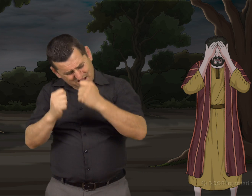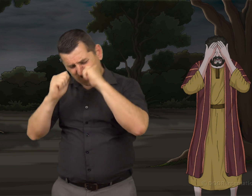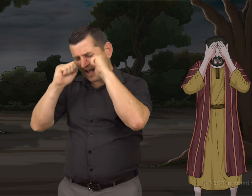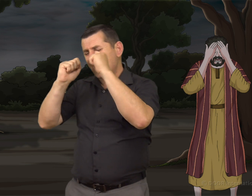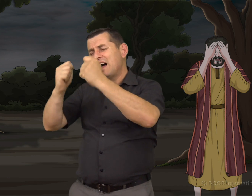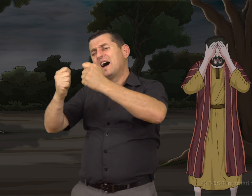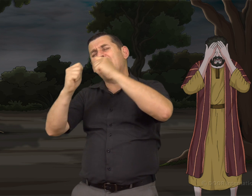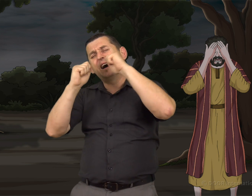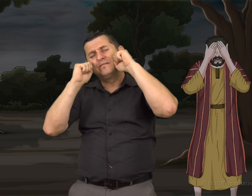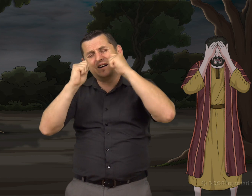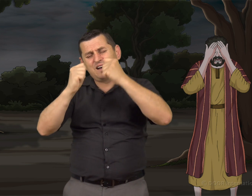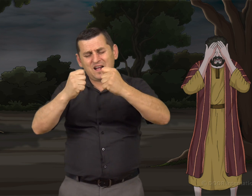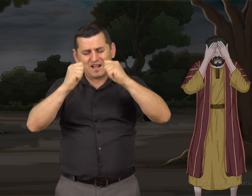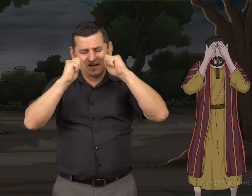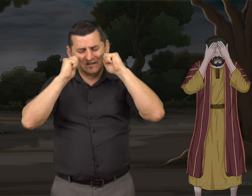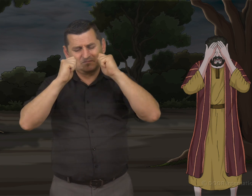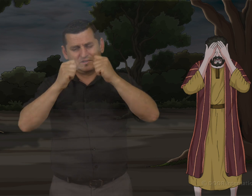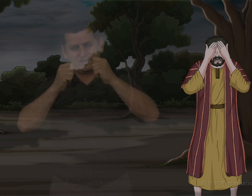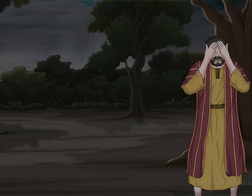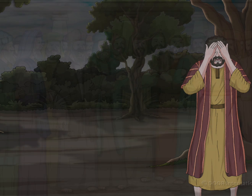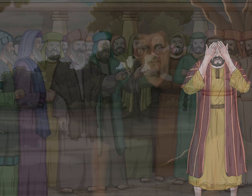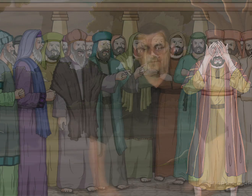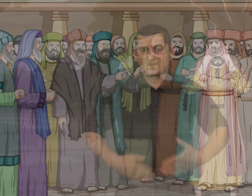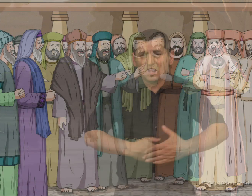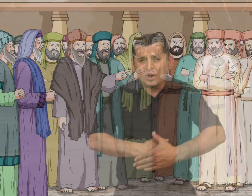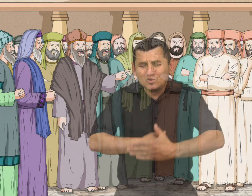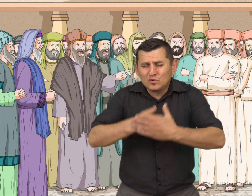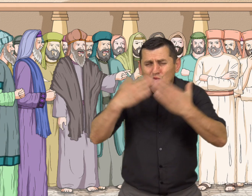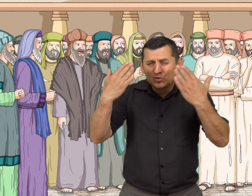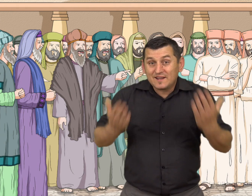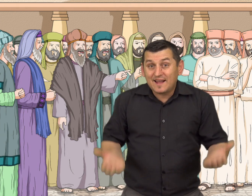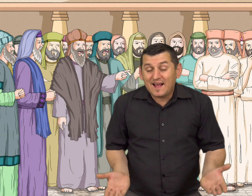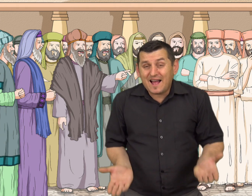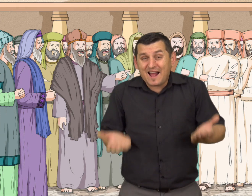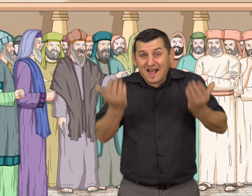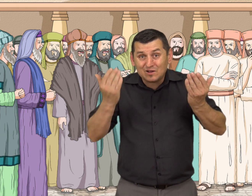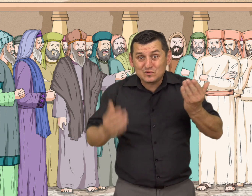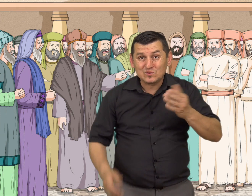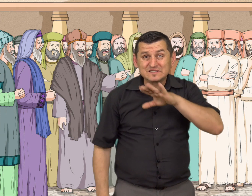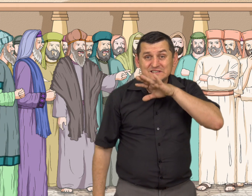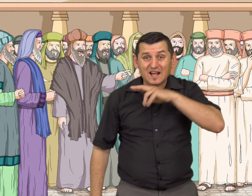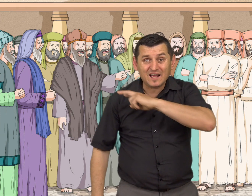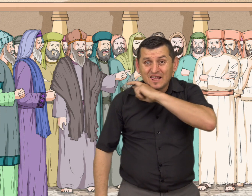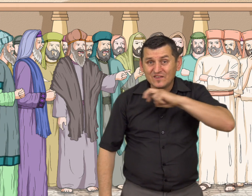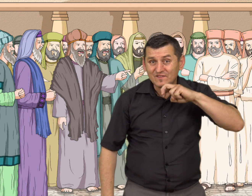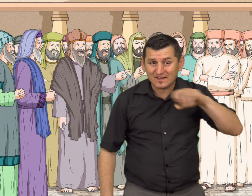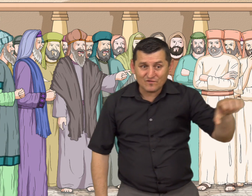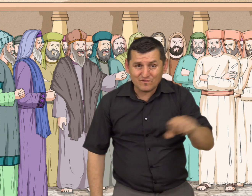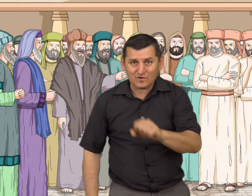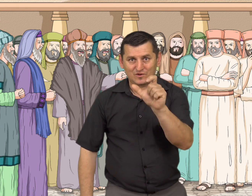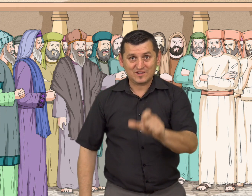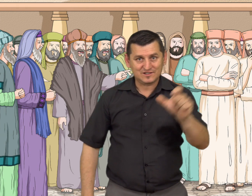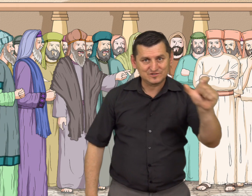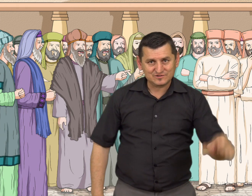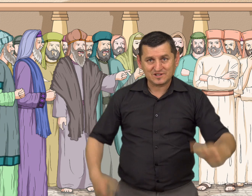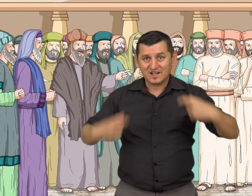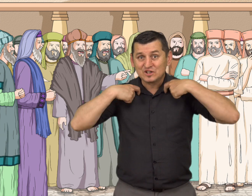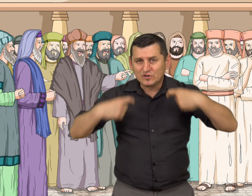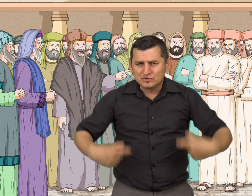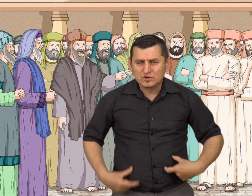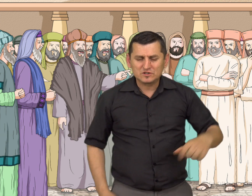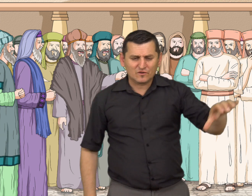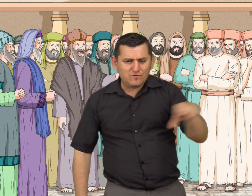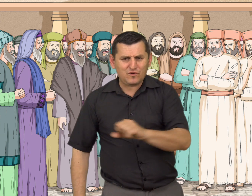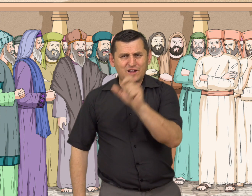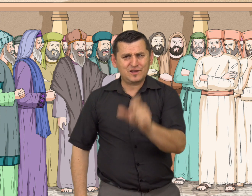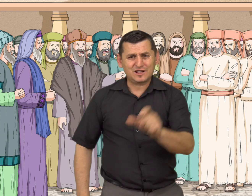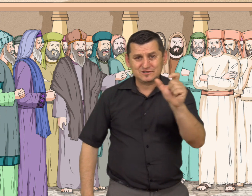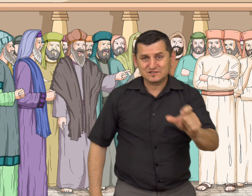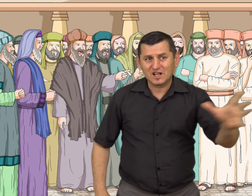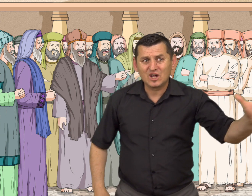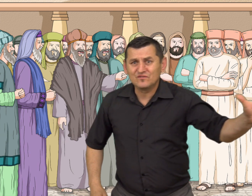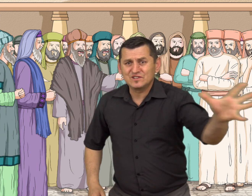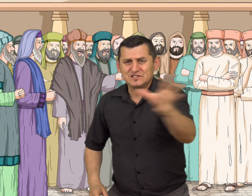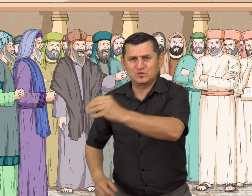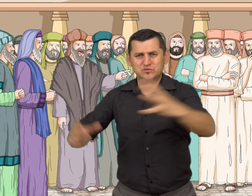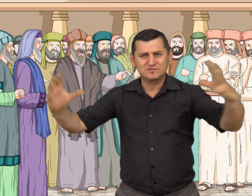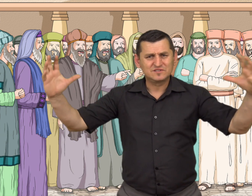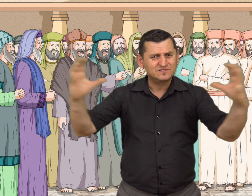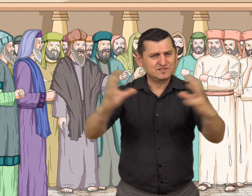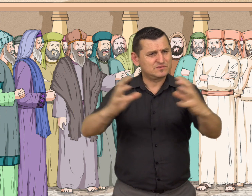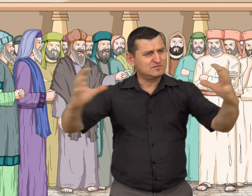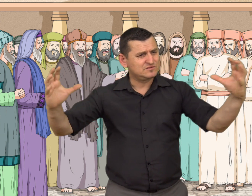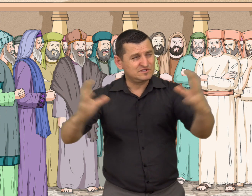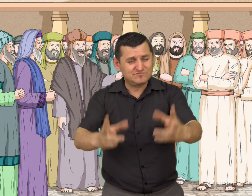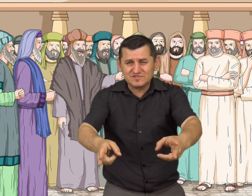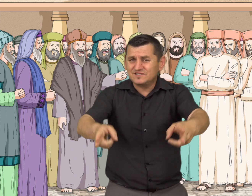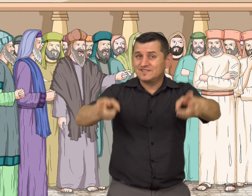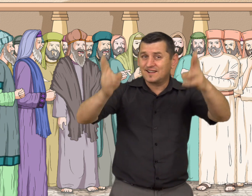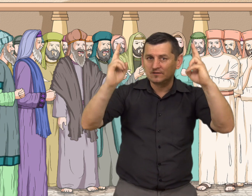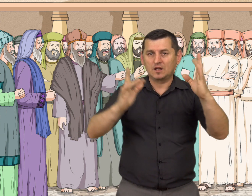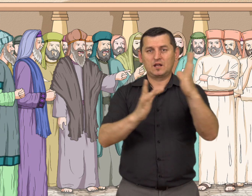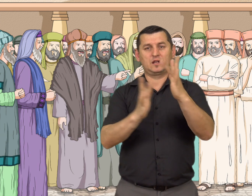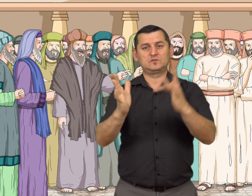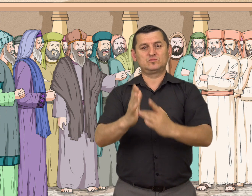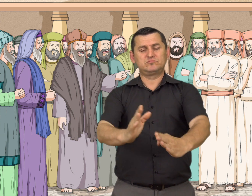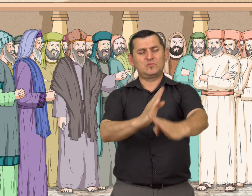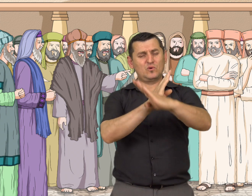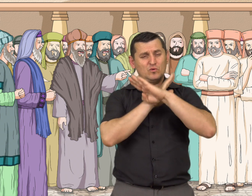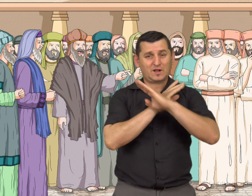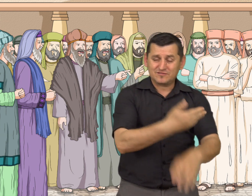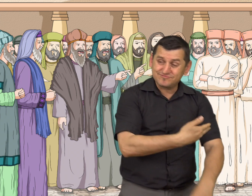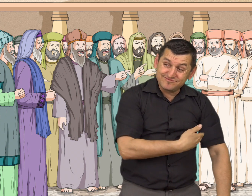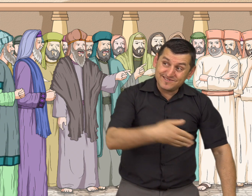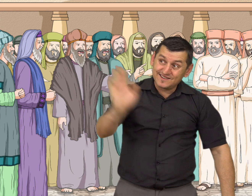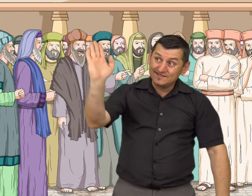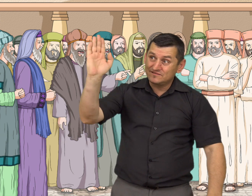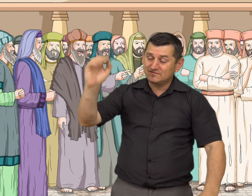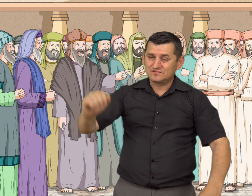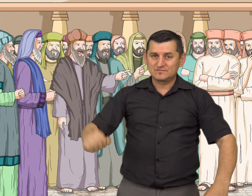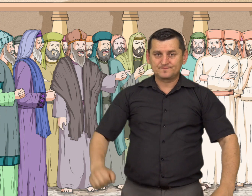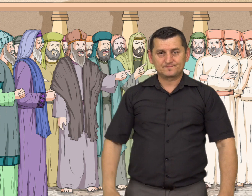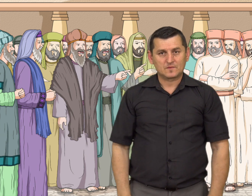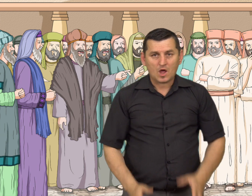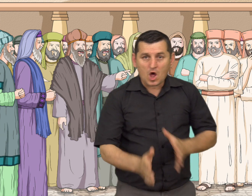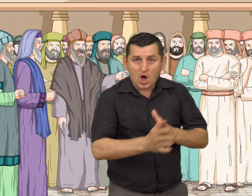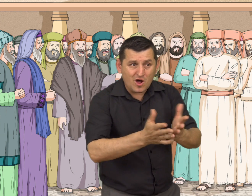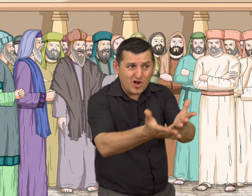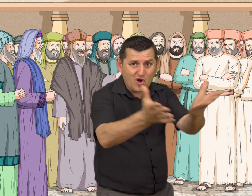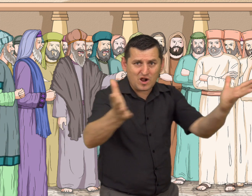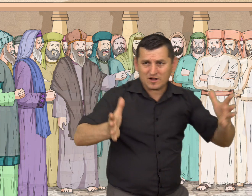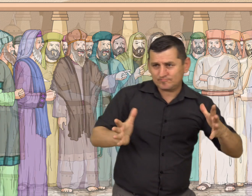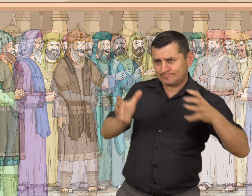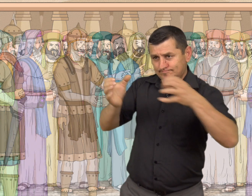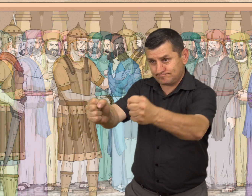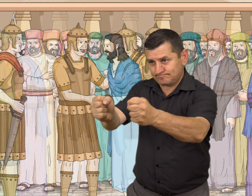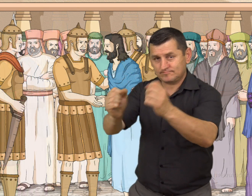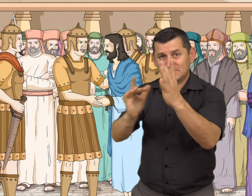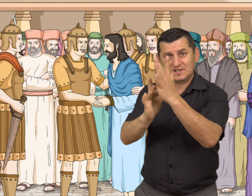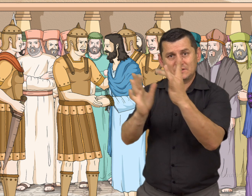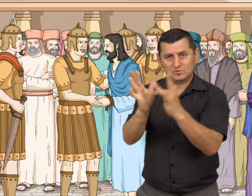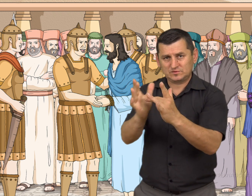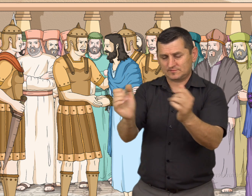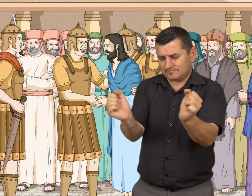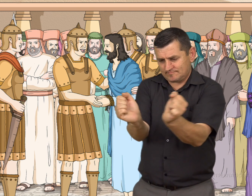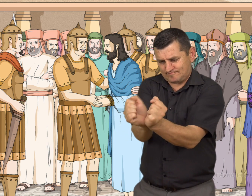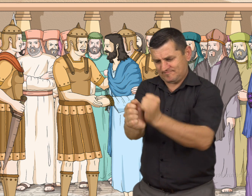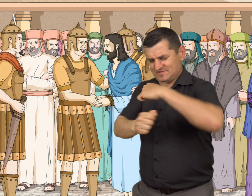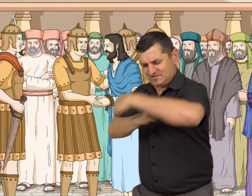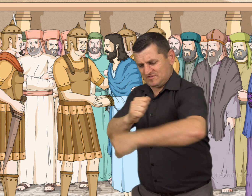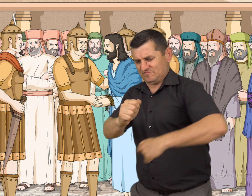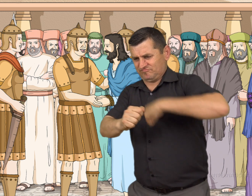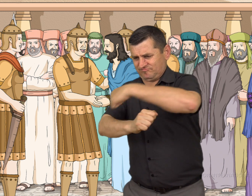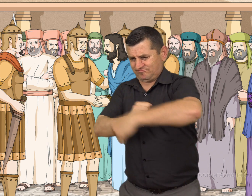When morning came, all the chief priests and elders of the people conspired against Jesus to put Him to death.